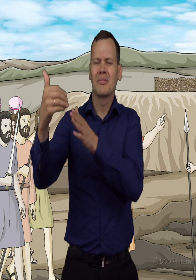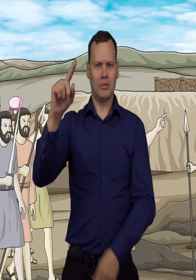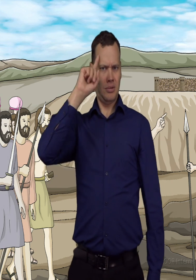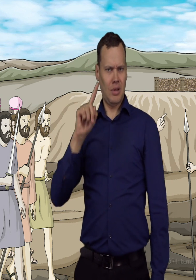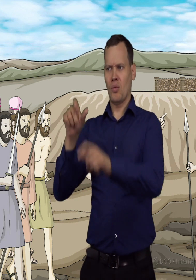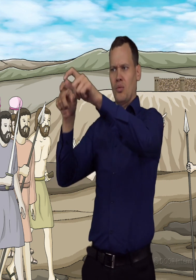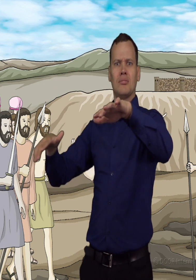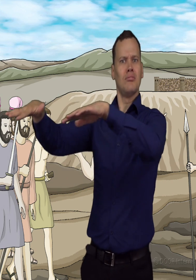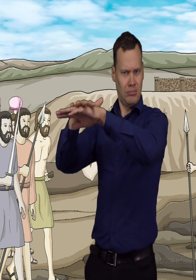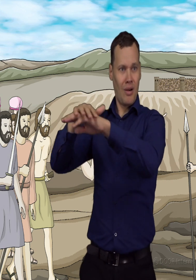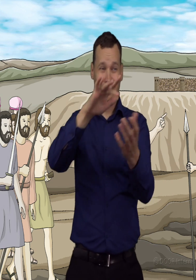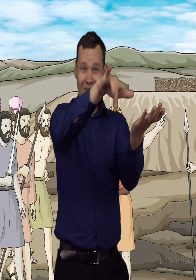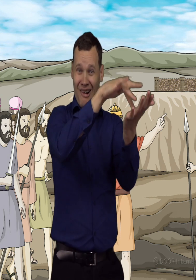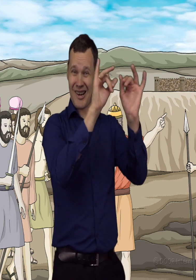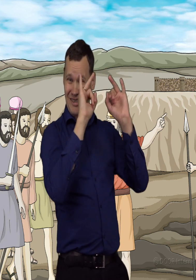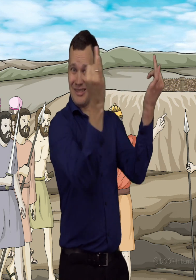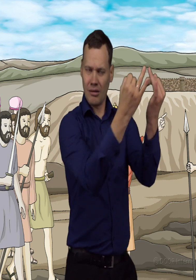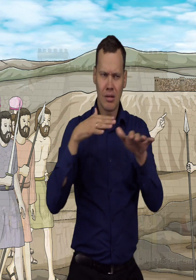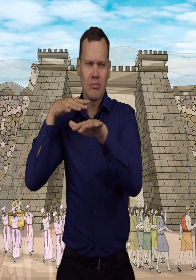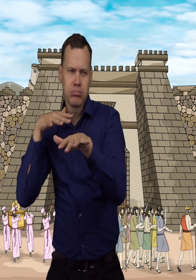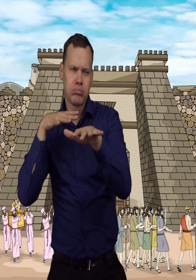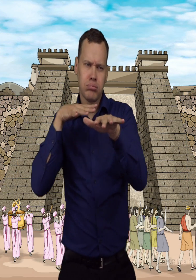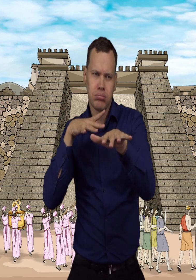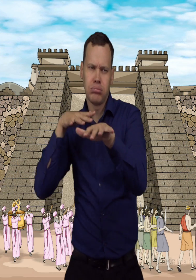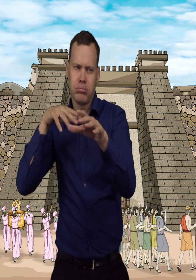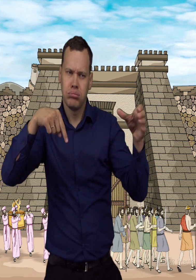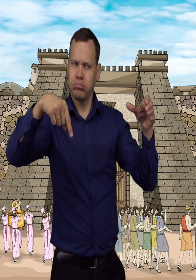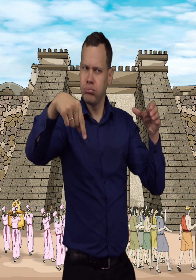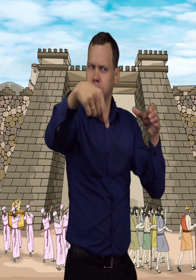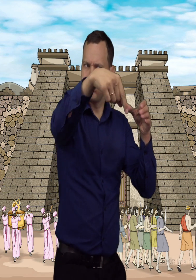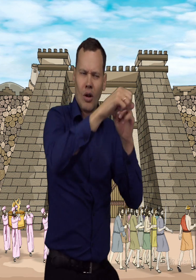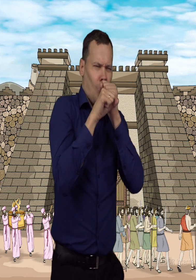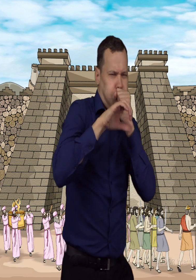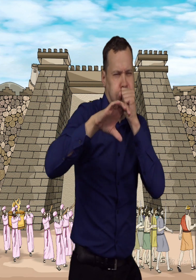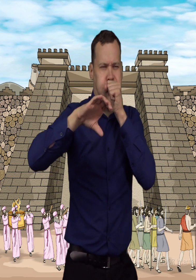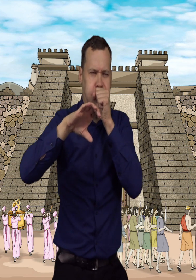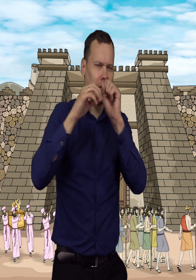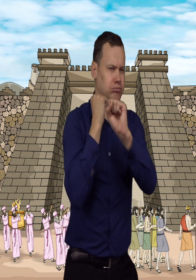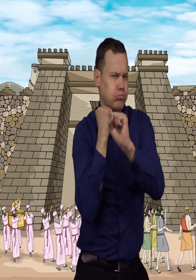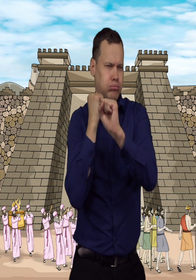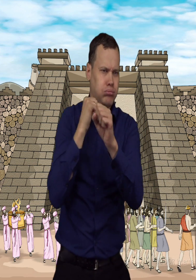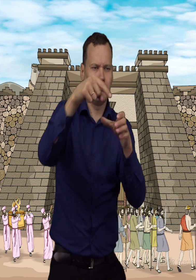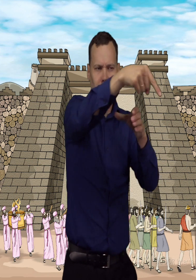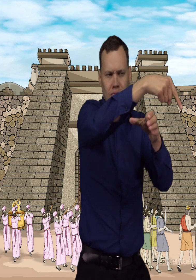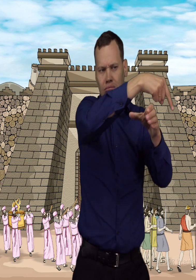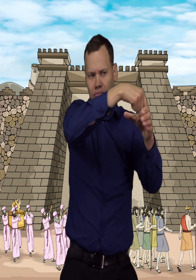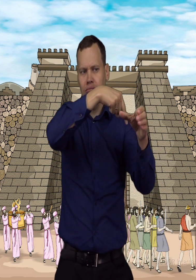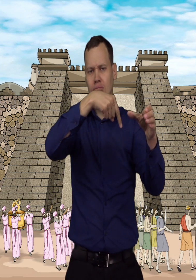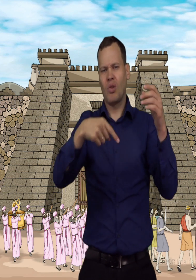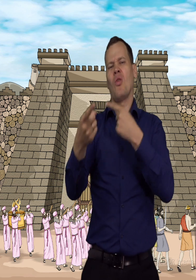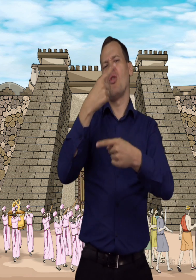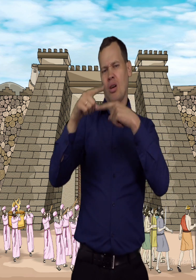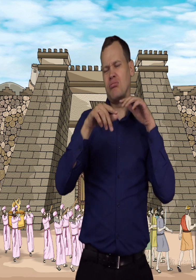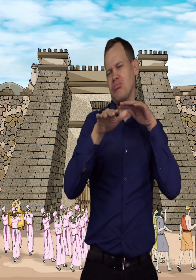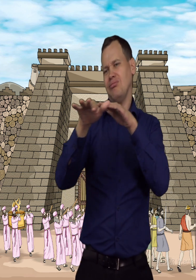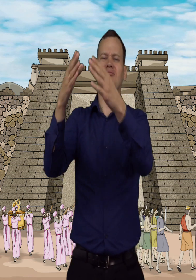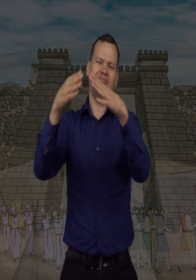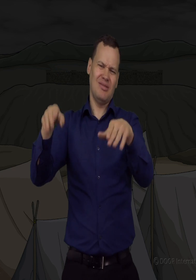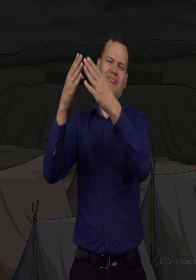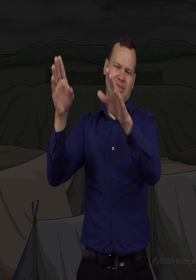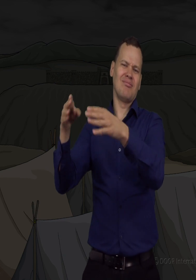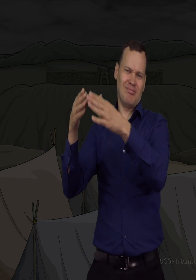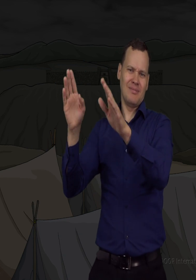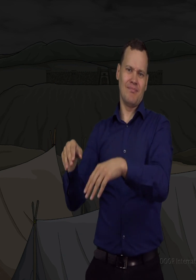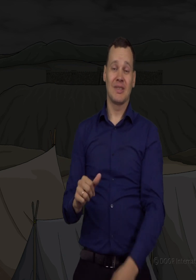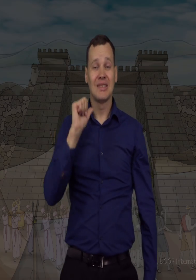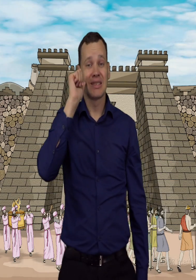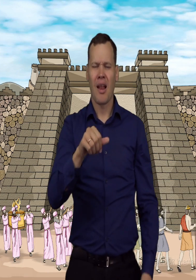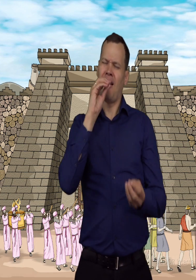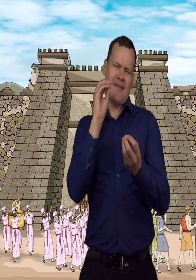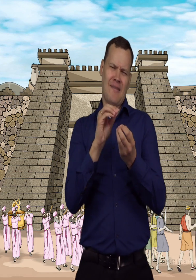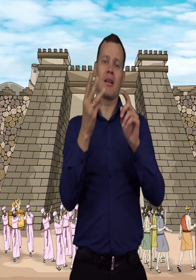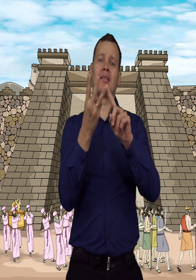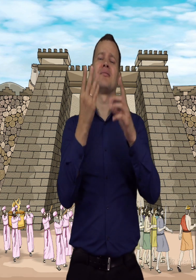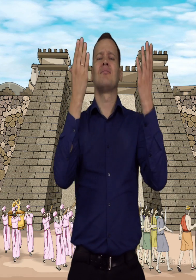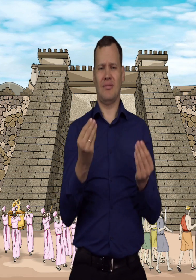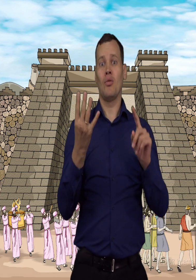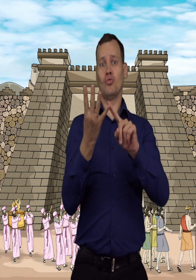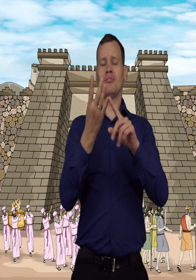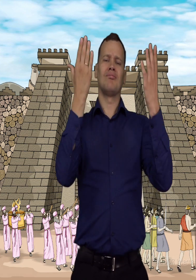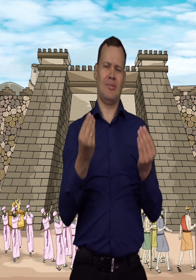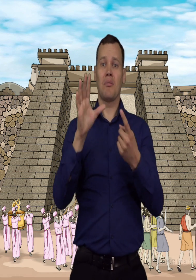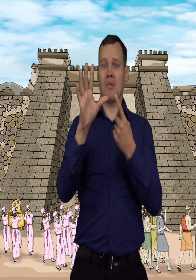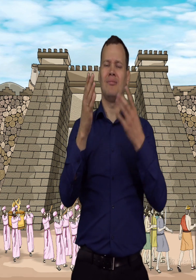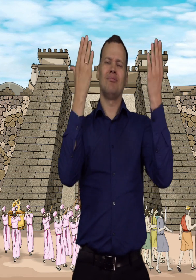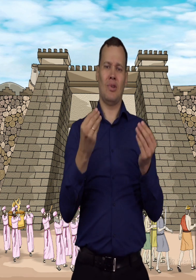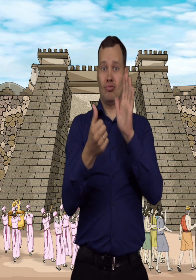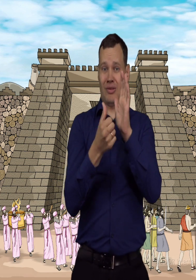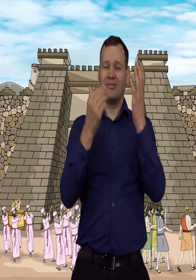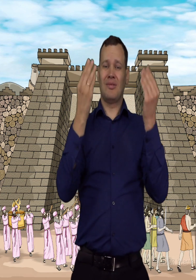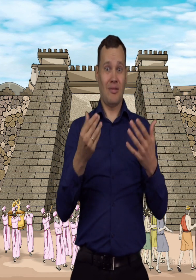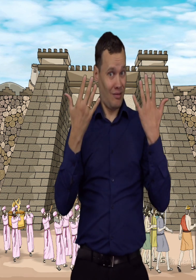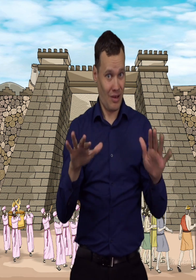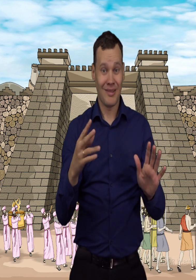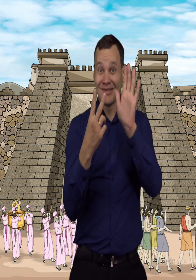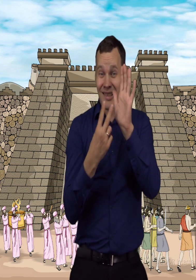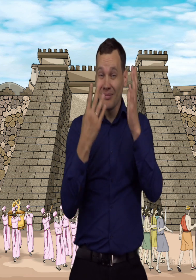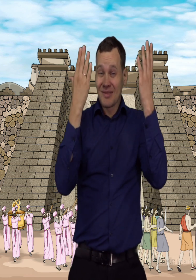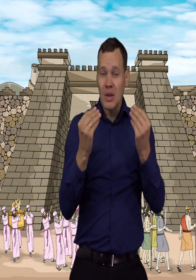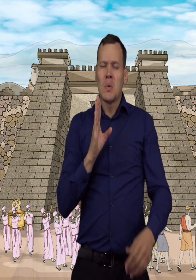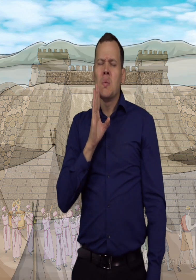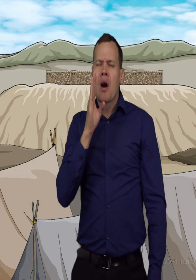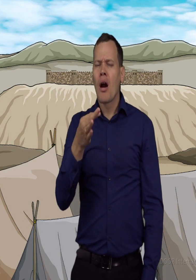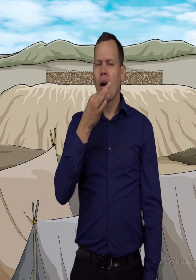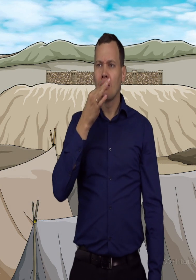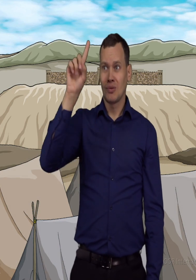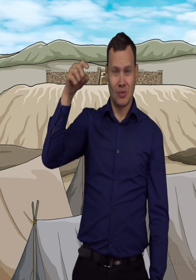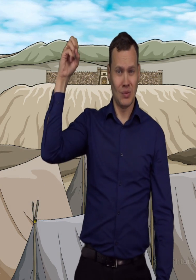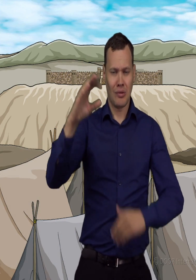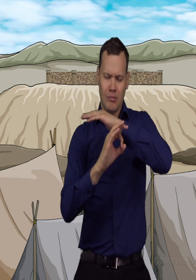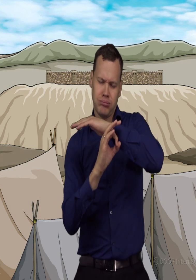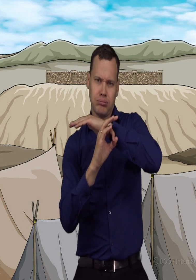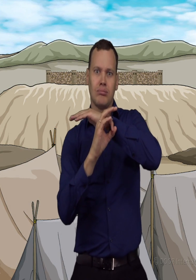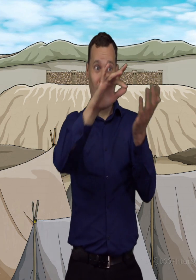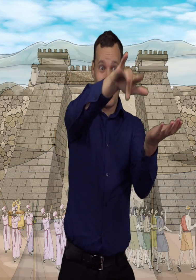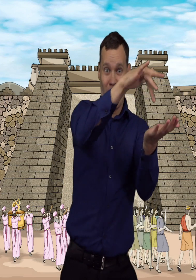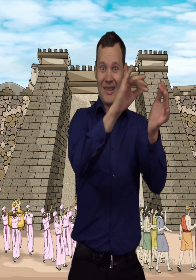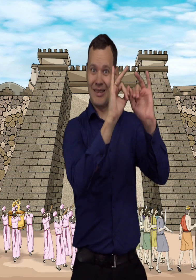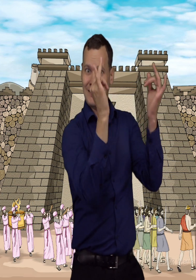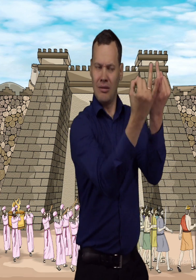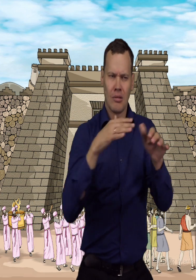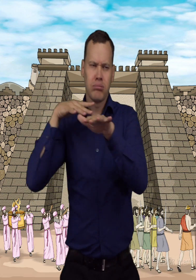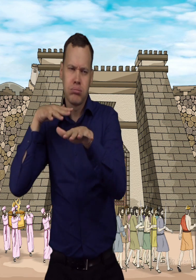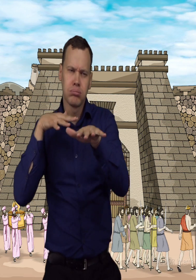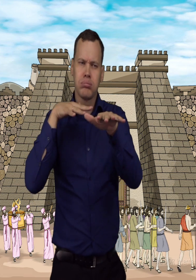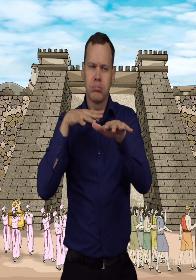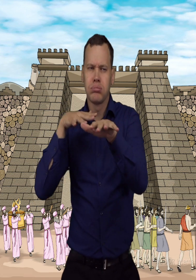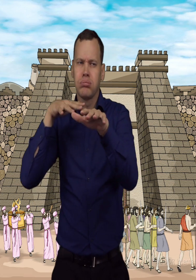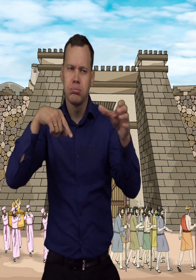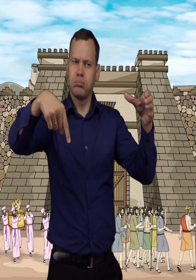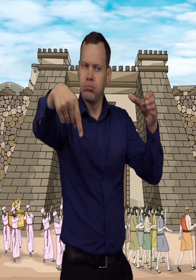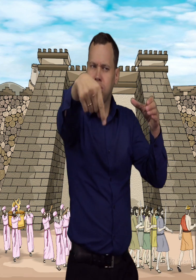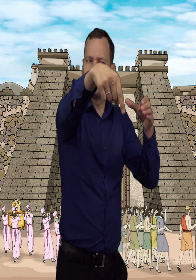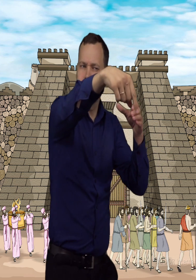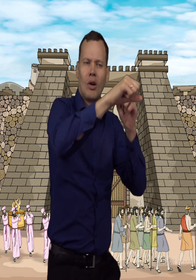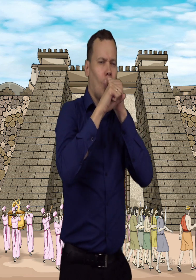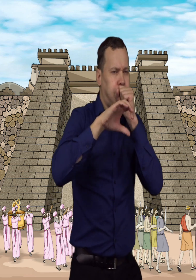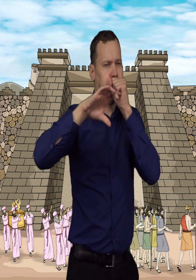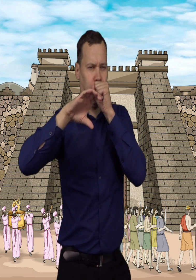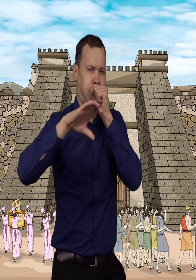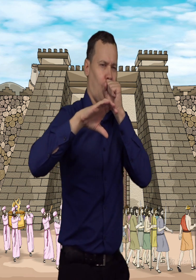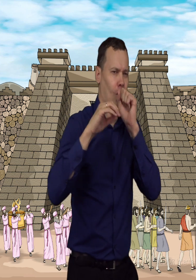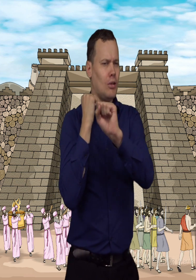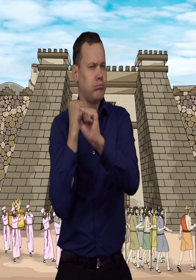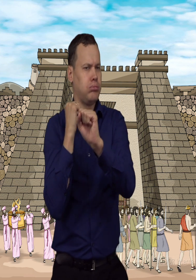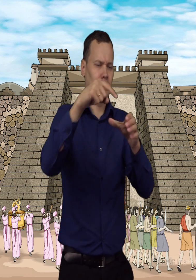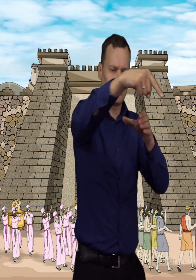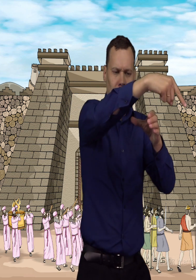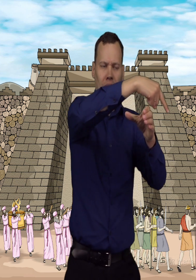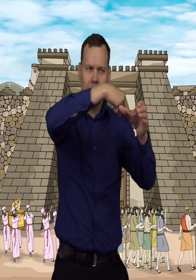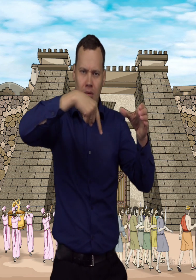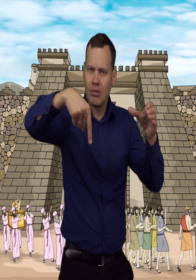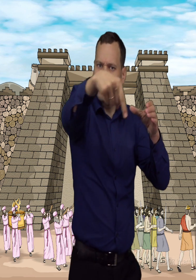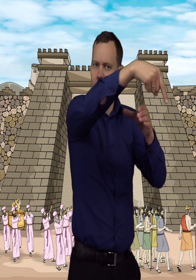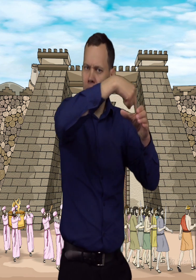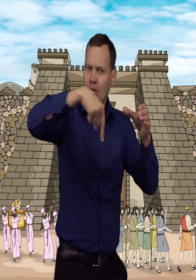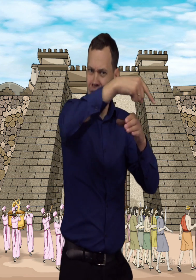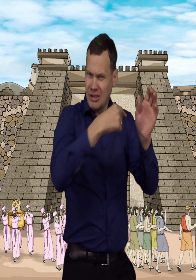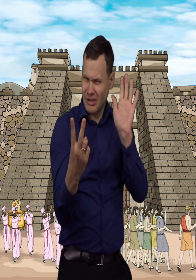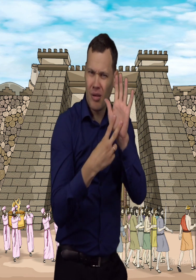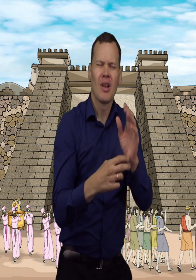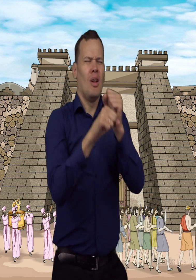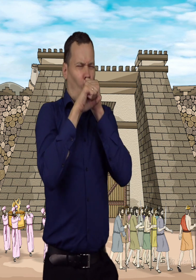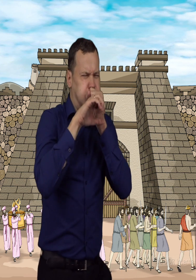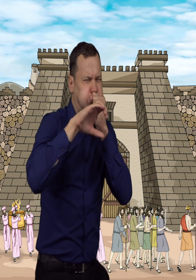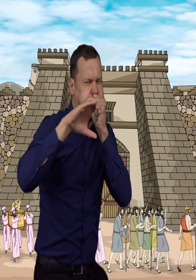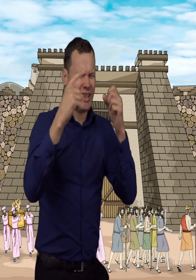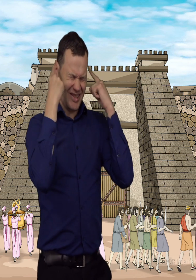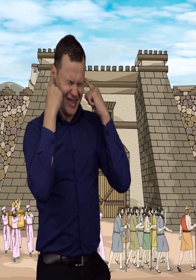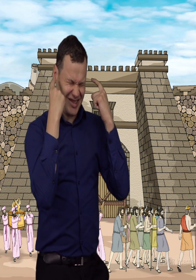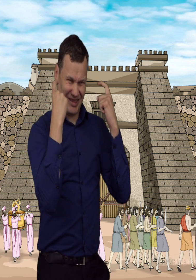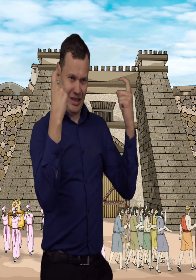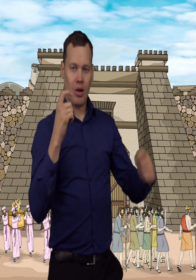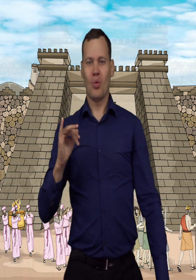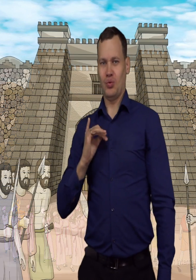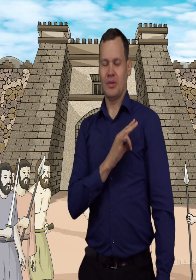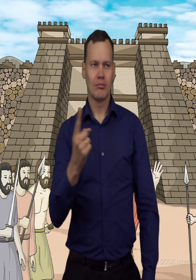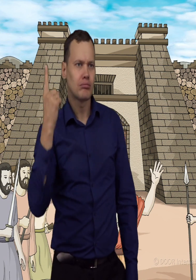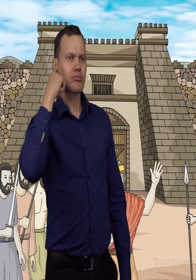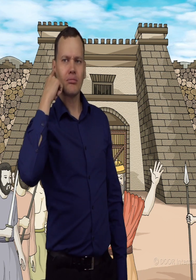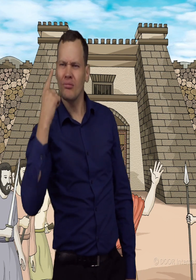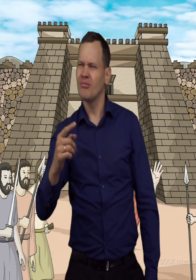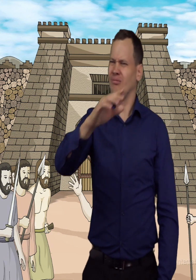So on the second day they marched around the city once and returned to the camp. They did this for six days. Then on the seventh day, they got up at dawn and marched around the city seven times in the same manner. That was the only day they circled the city seven times.